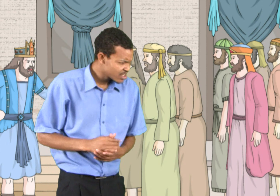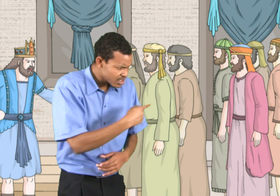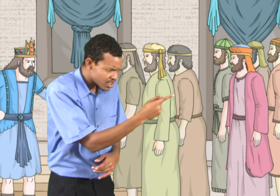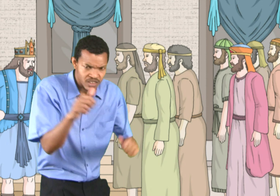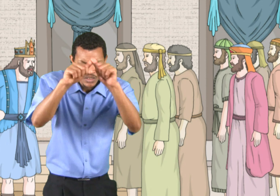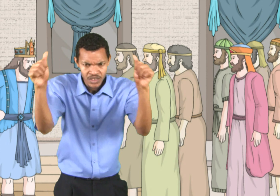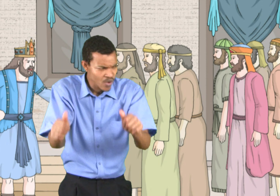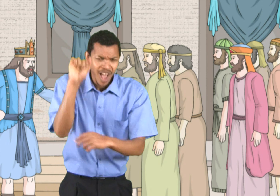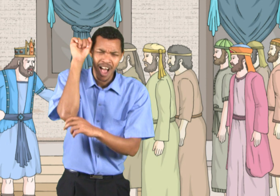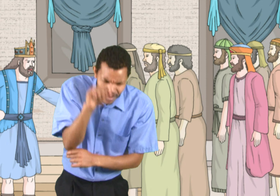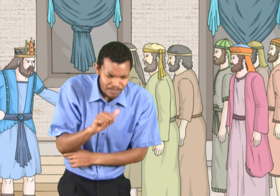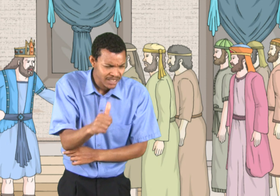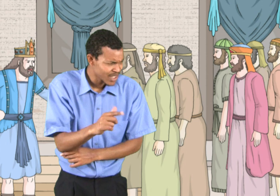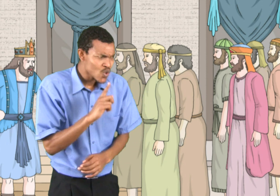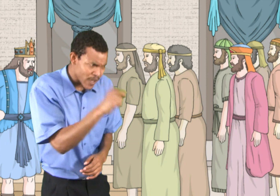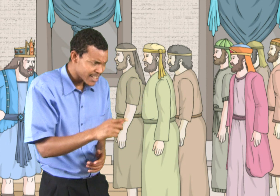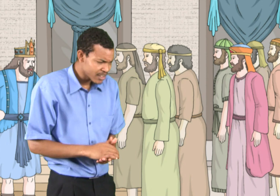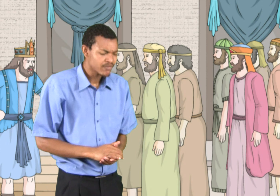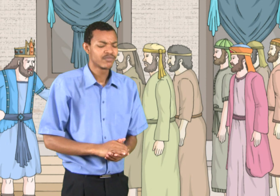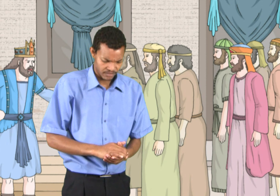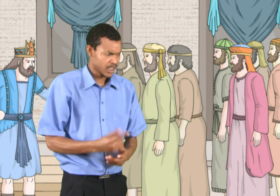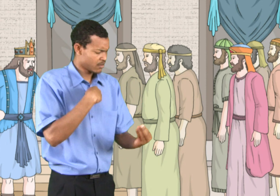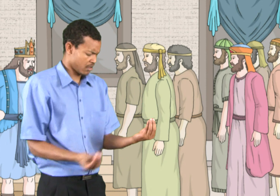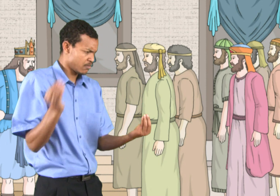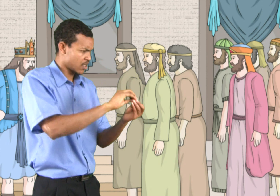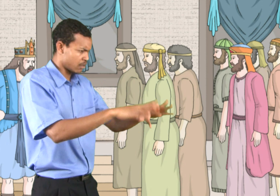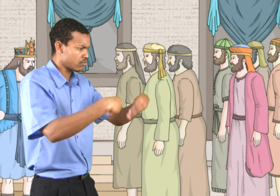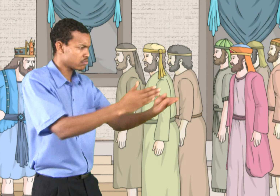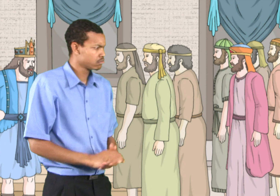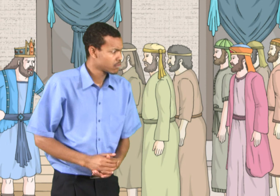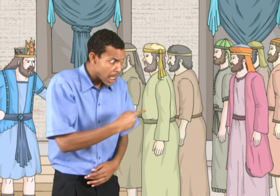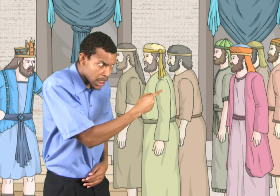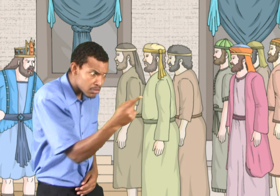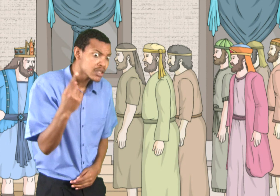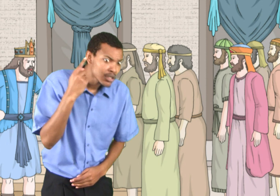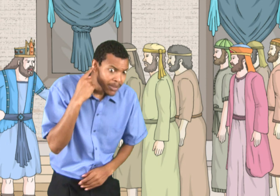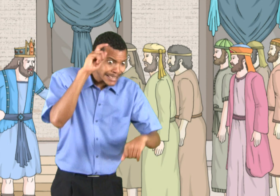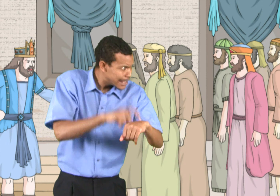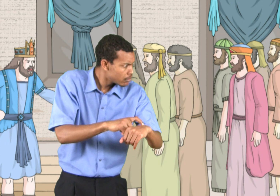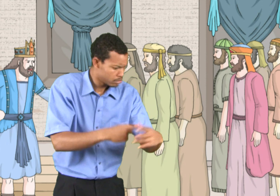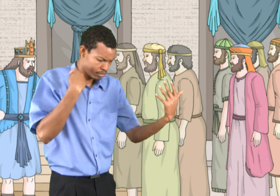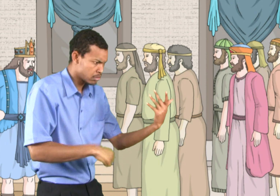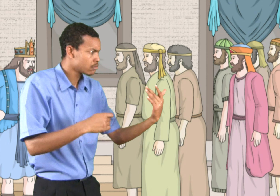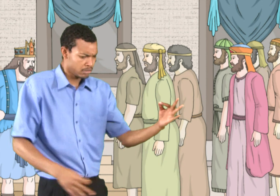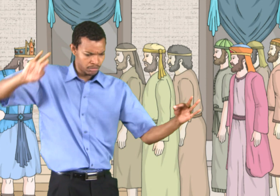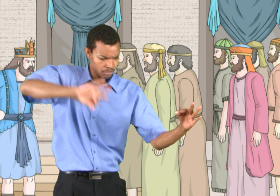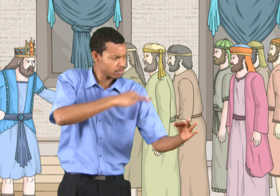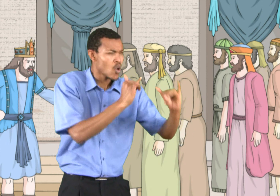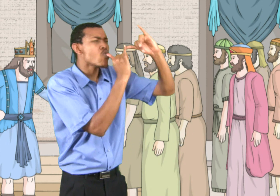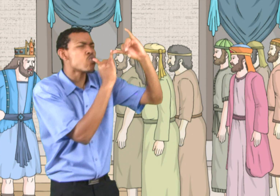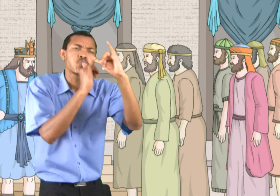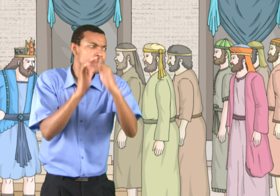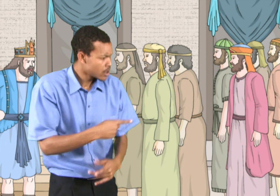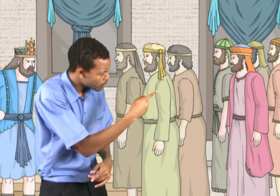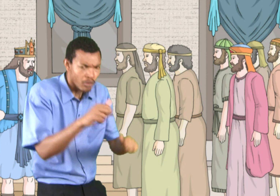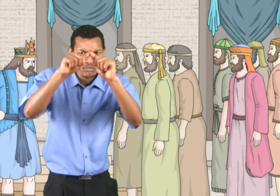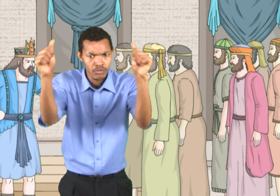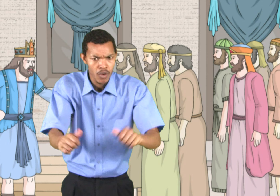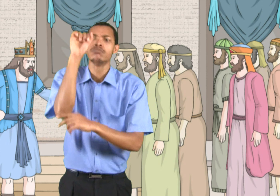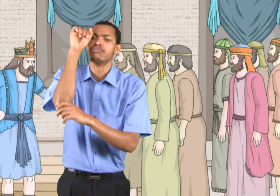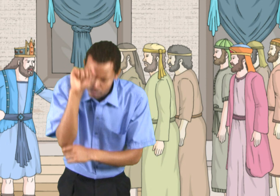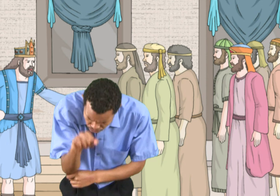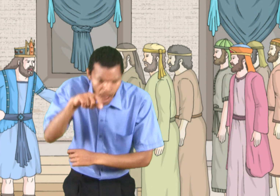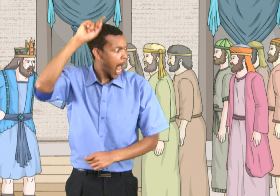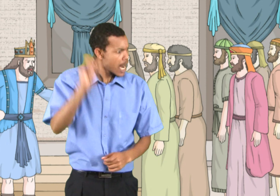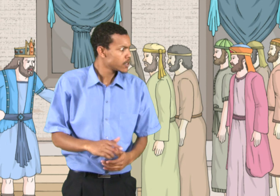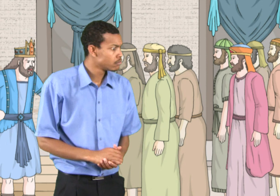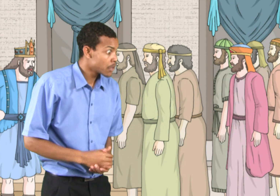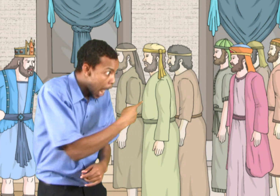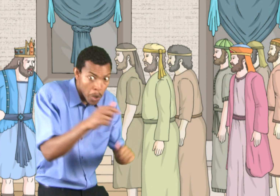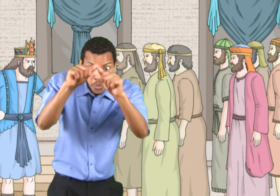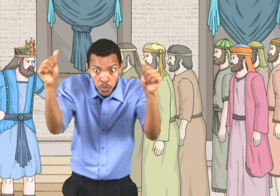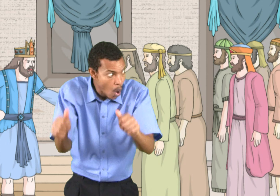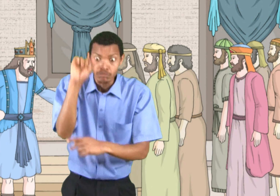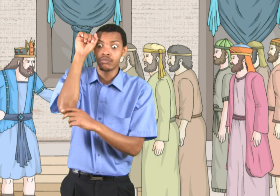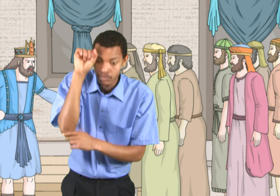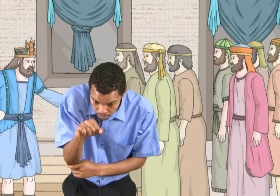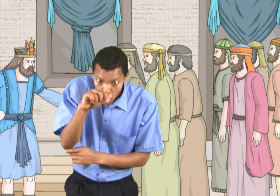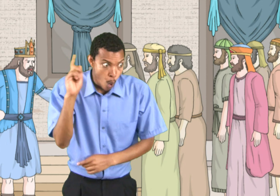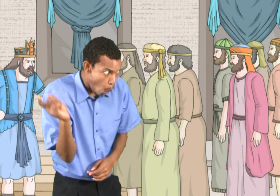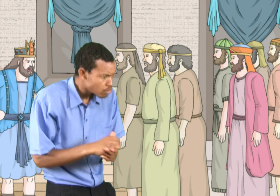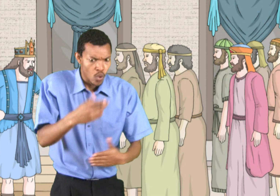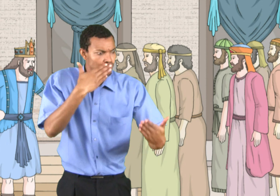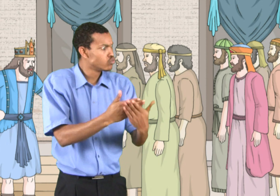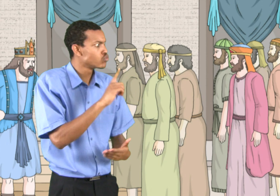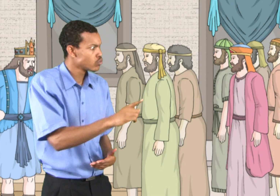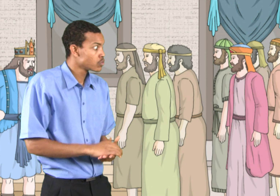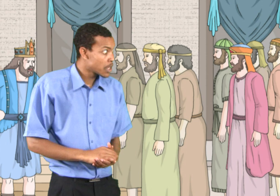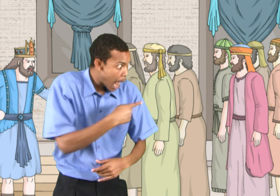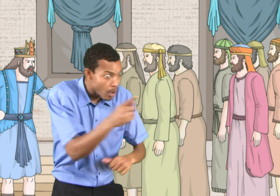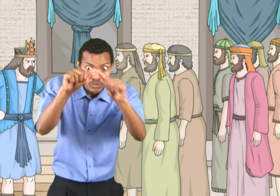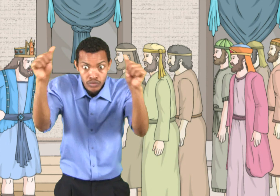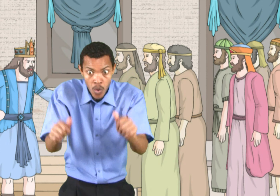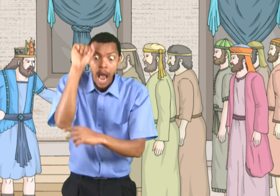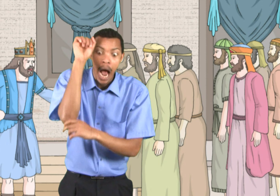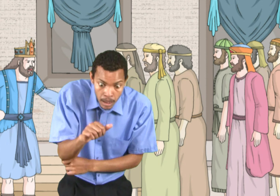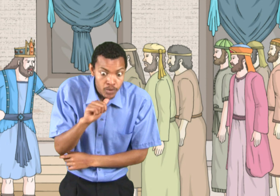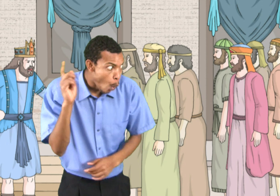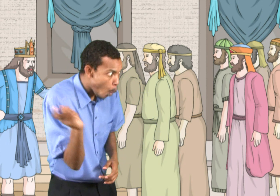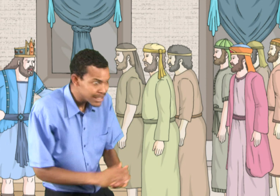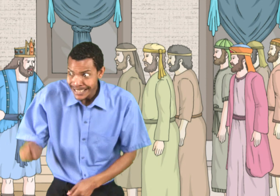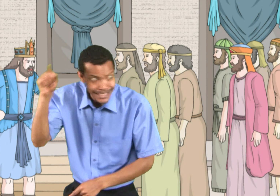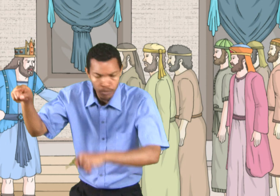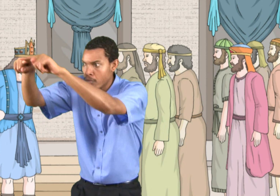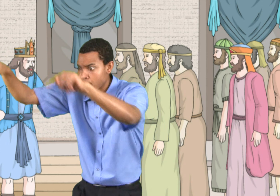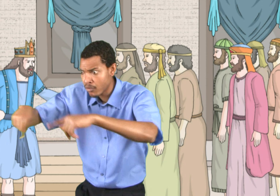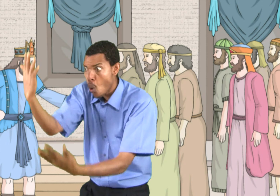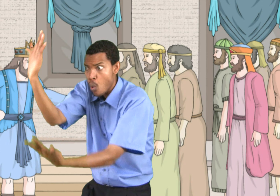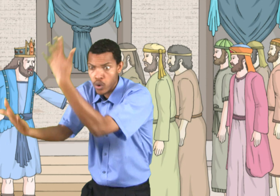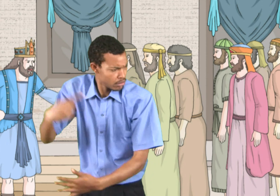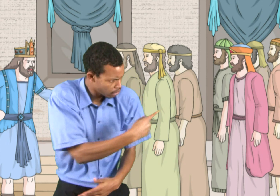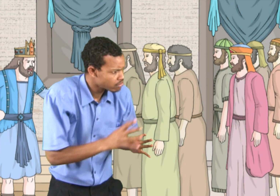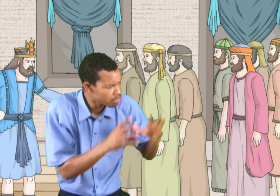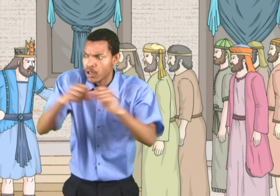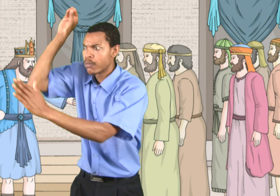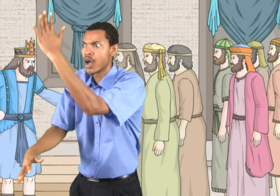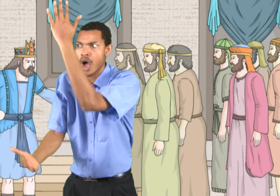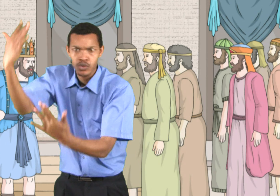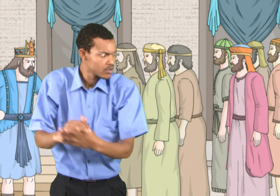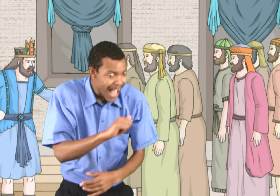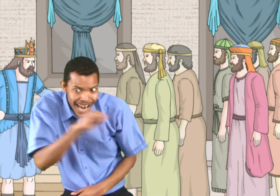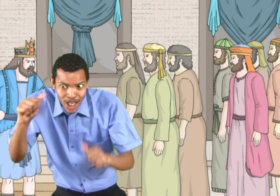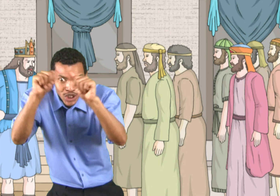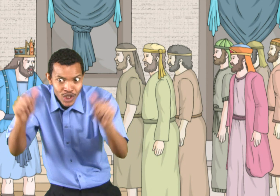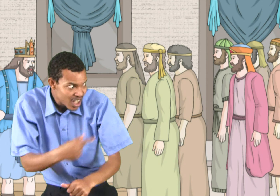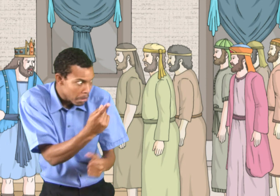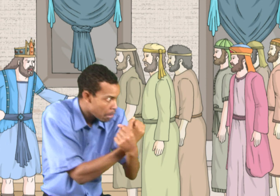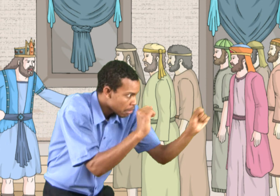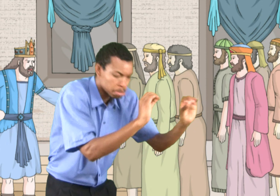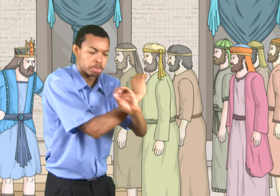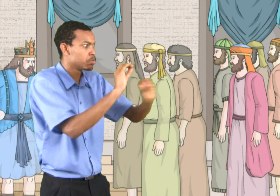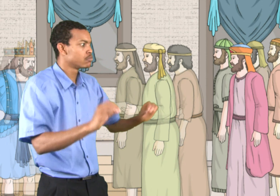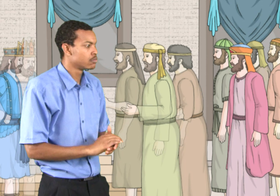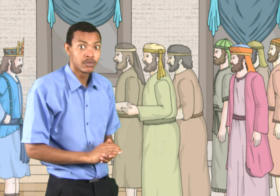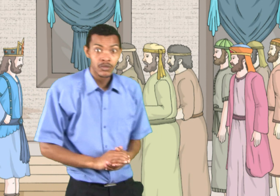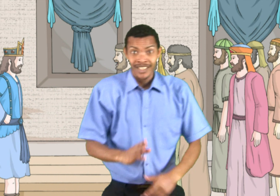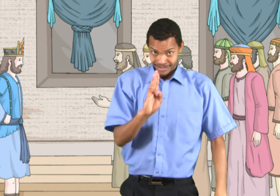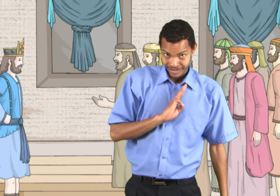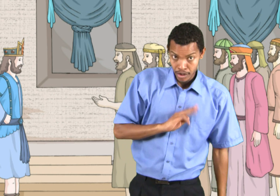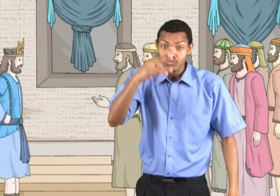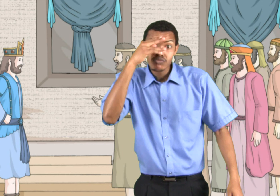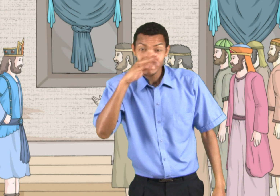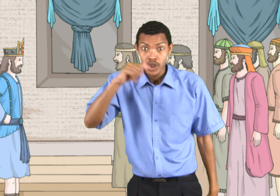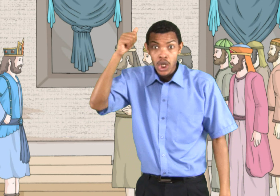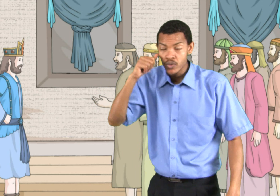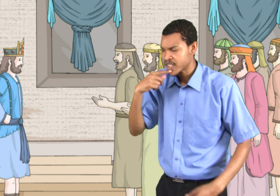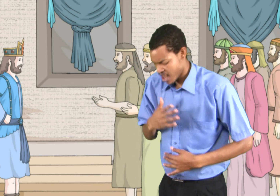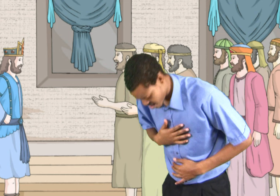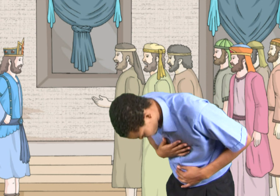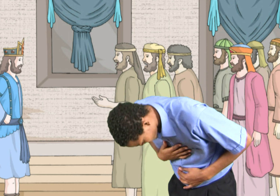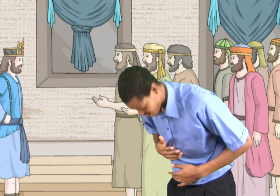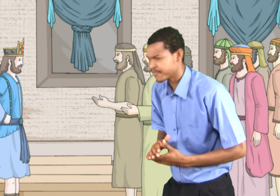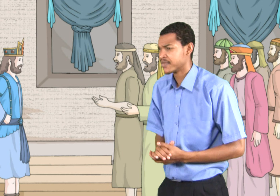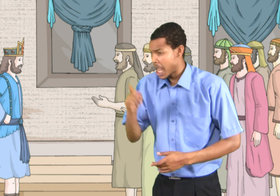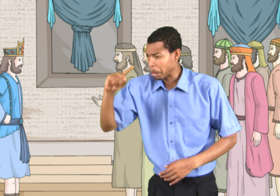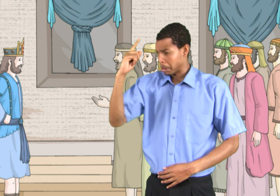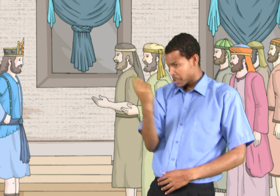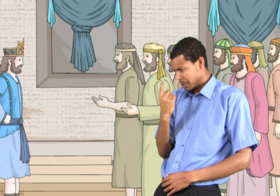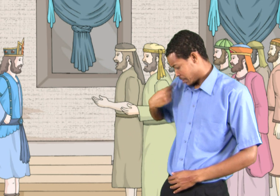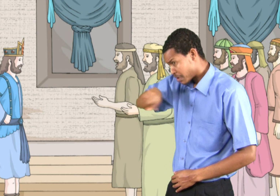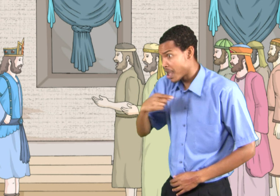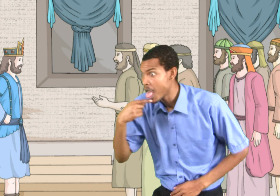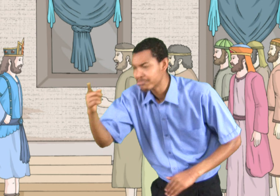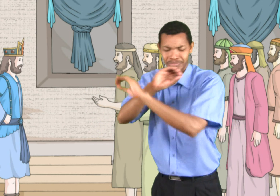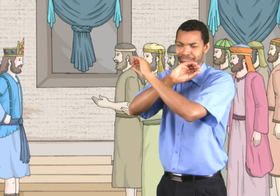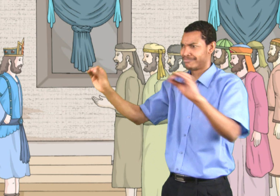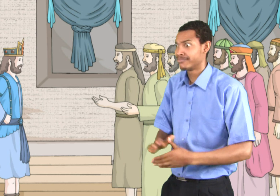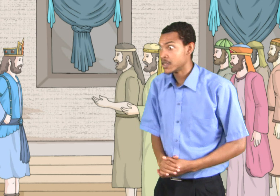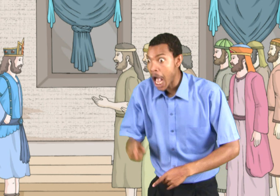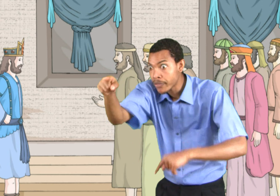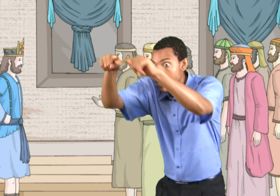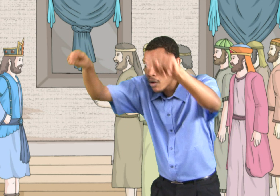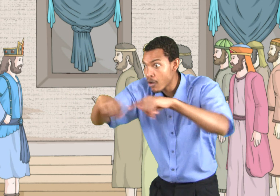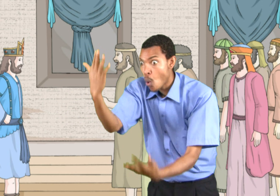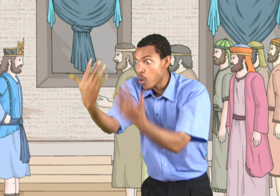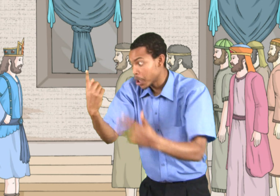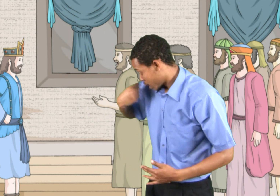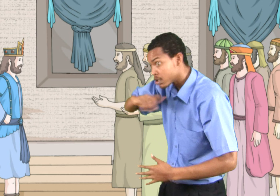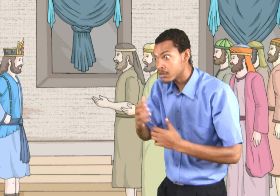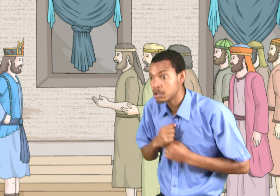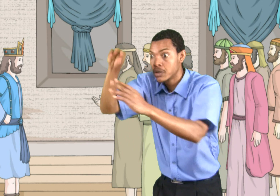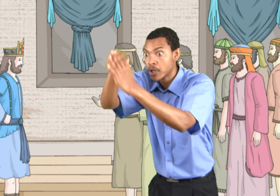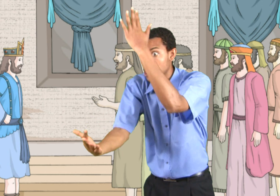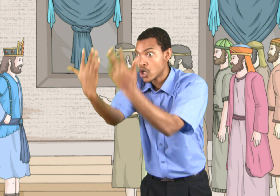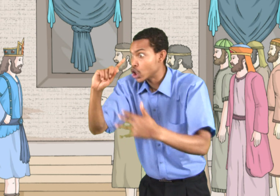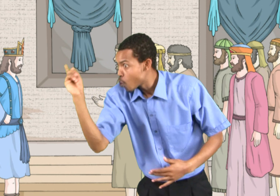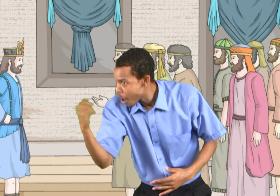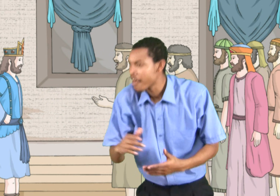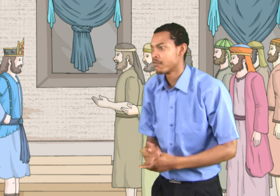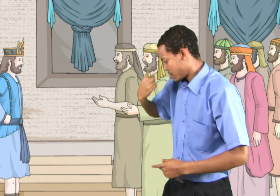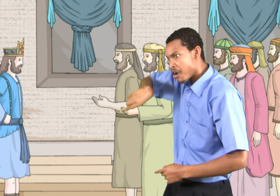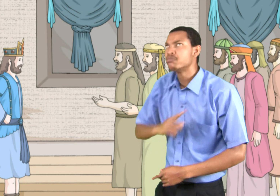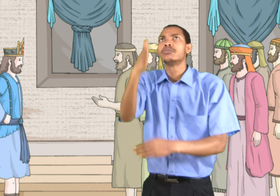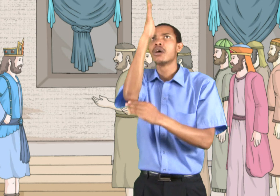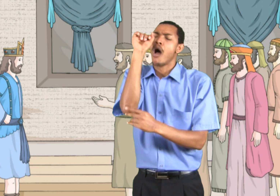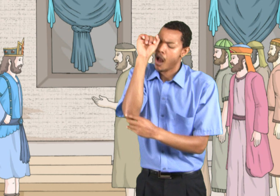Now, if you are ready, as soon as you hear the sound of the horn, flute, zither, lyre, harp, pipes, and all kinds of music, you must fall down and worship the statue I have made. But if you refuse to worship, you will be thrown at once into the blazing fiery furnace. Then what god will be able to deliver you from my hands?” Shadrach, Meshach, and Abednego replied to the king, “O Nebuchadnezzar, we have no need to answer you in this matter.